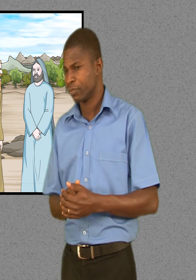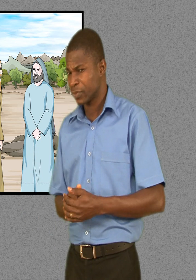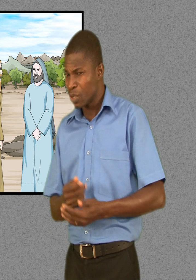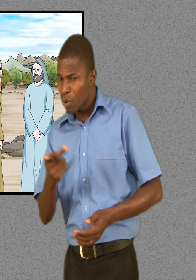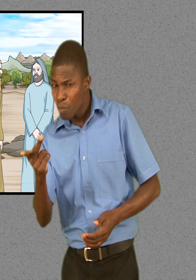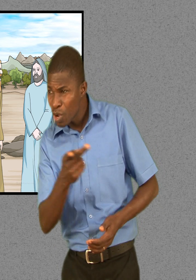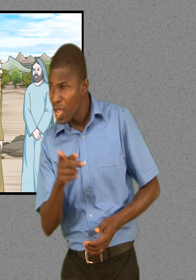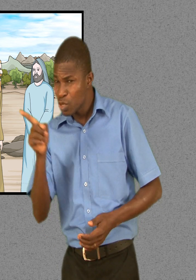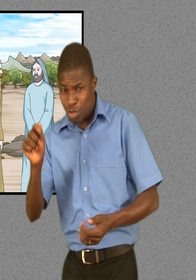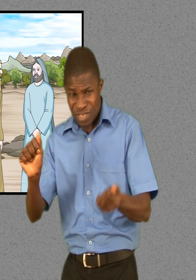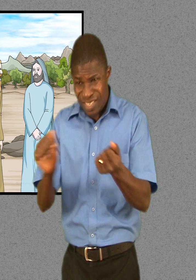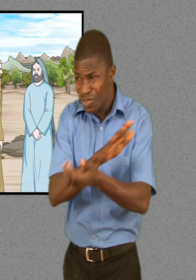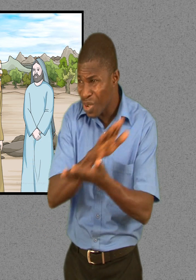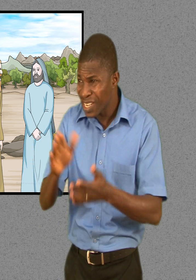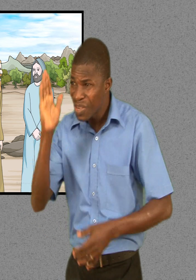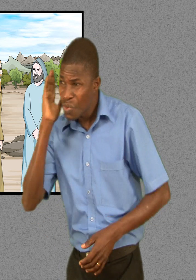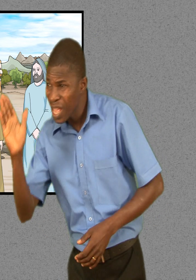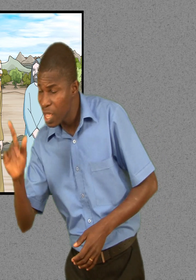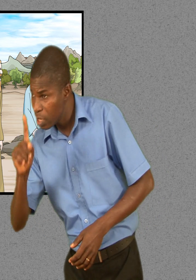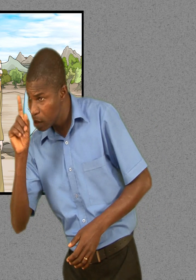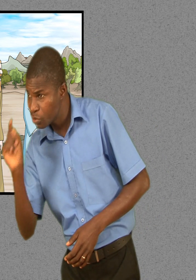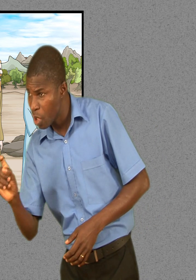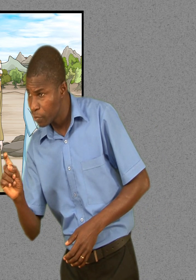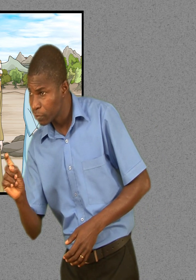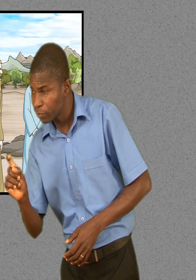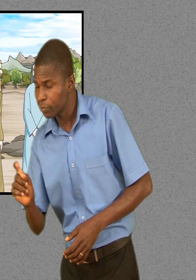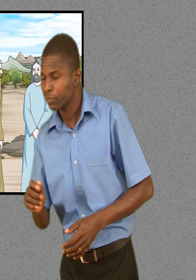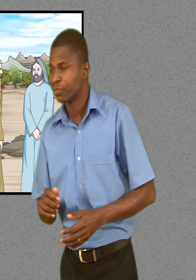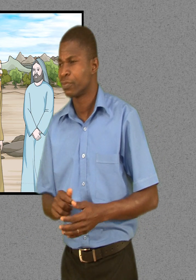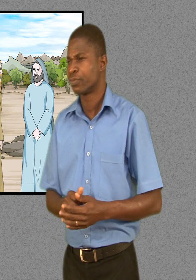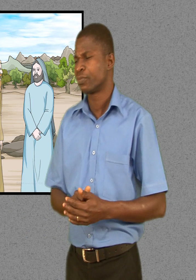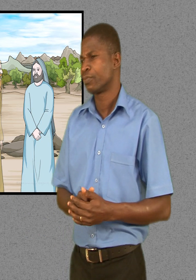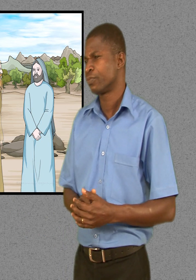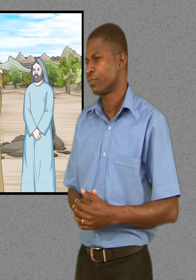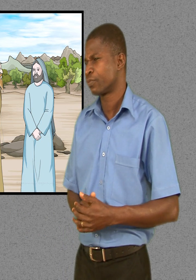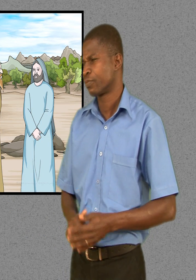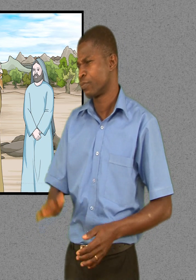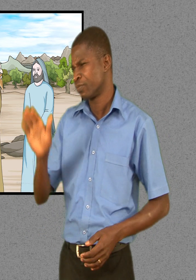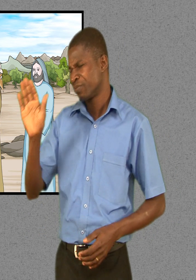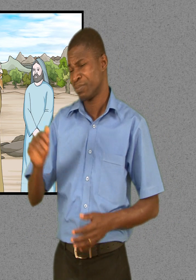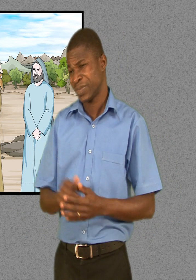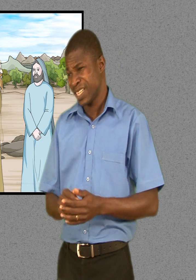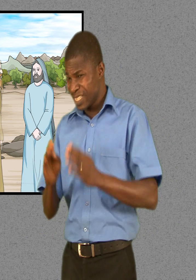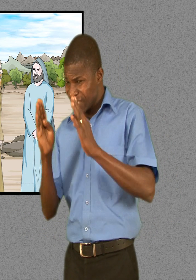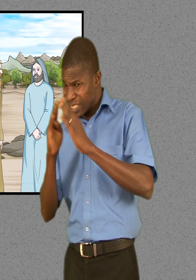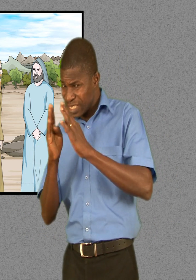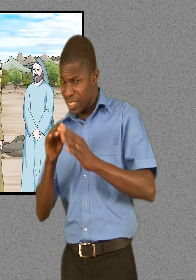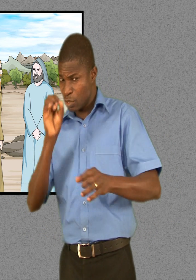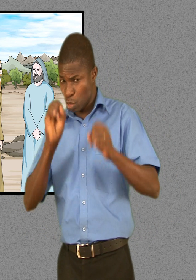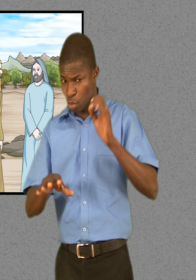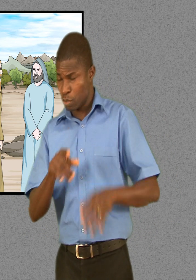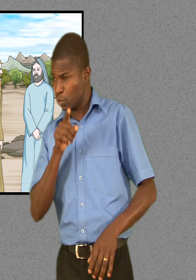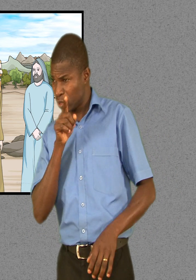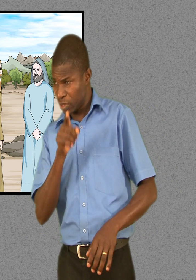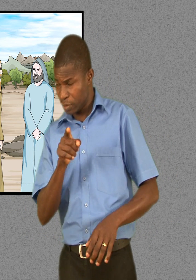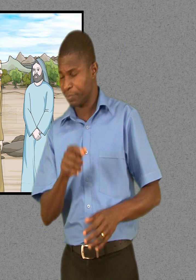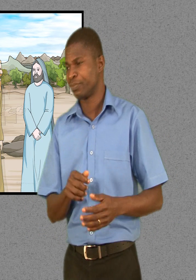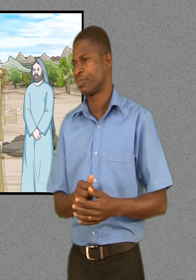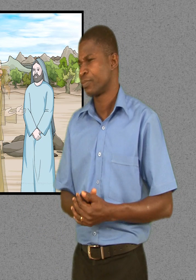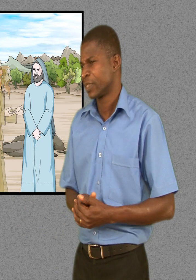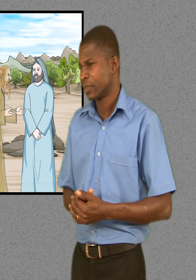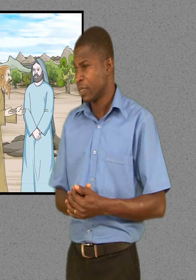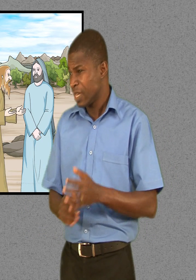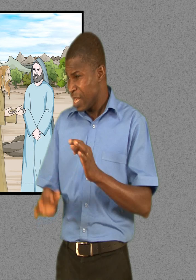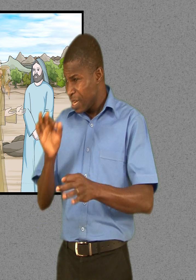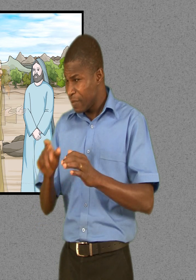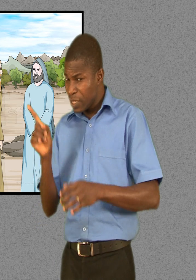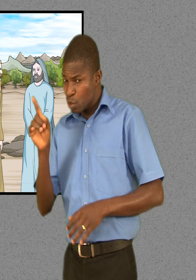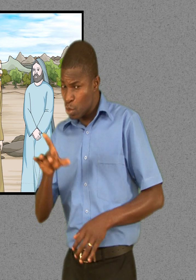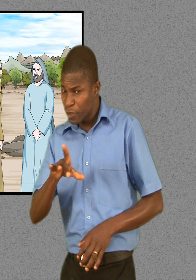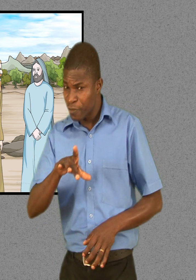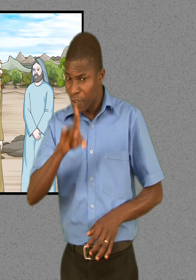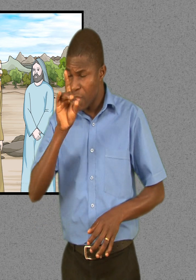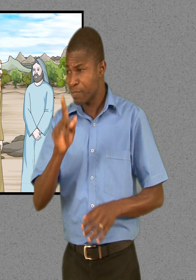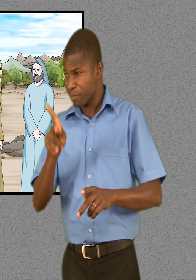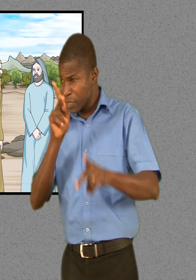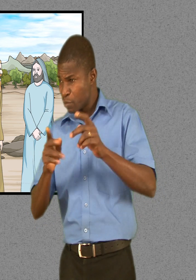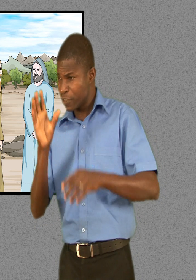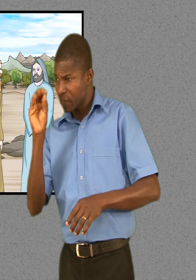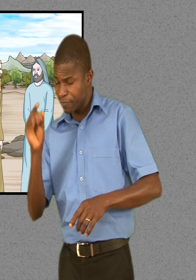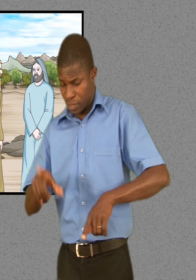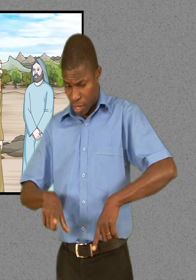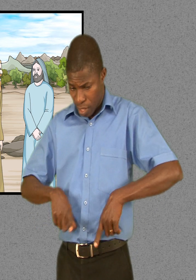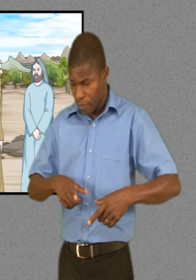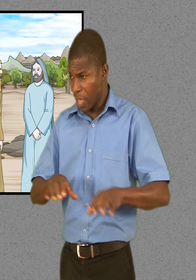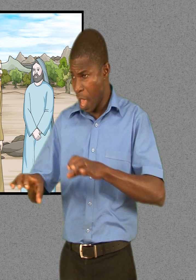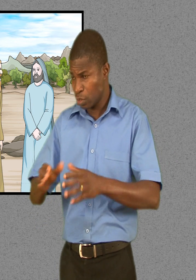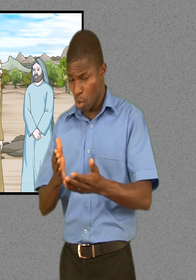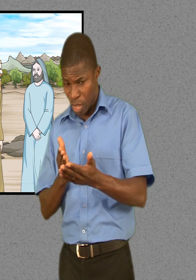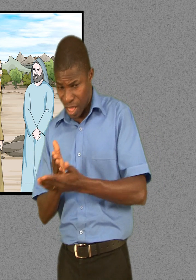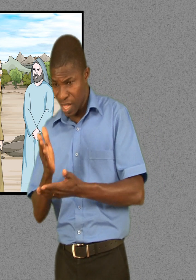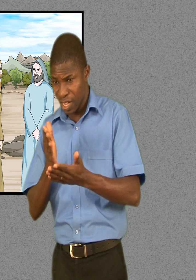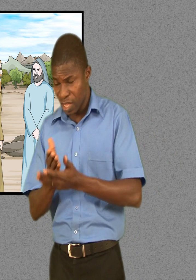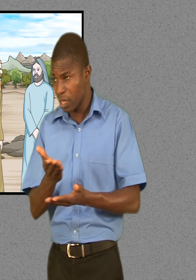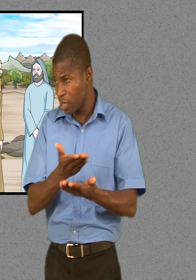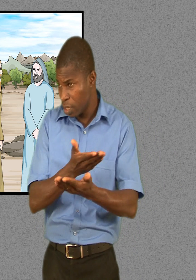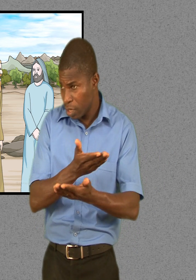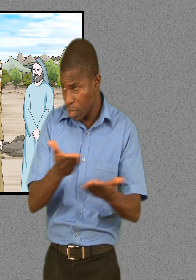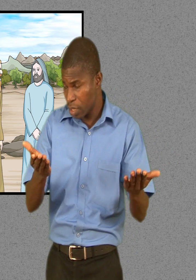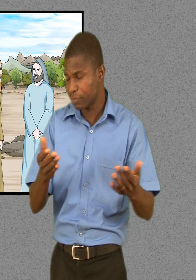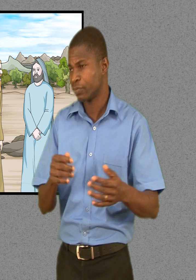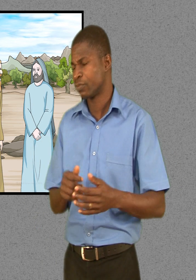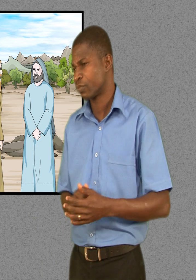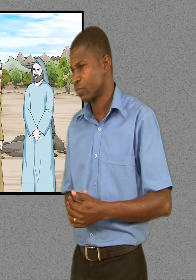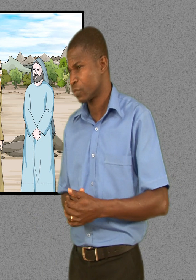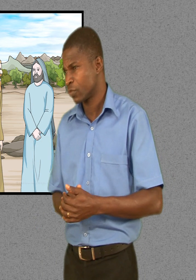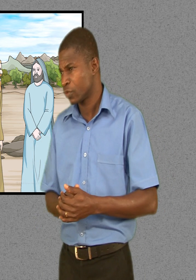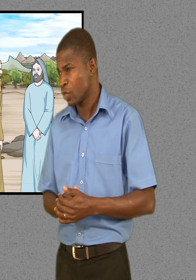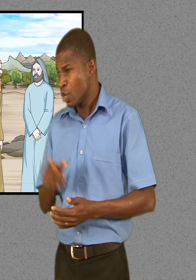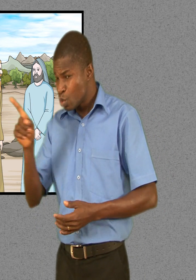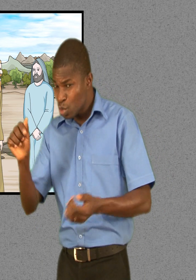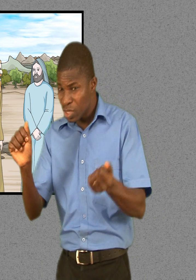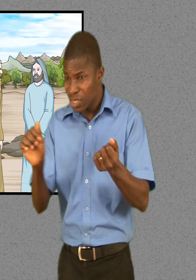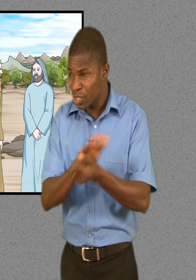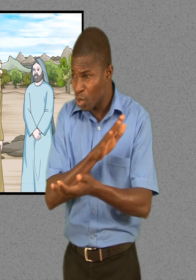What if there are fifty righteous ones in the city?